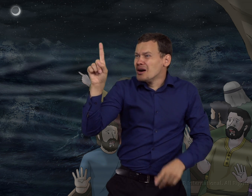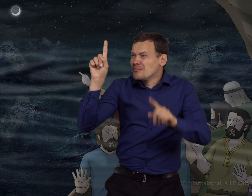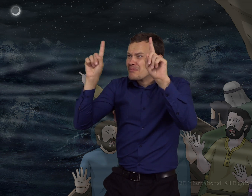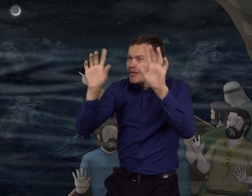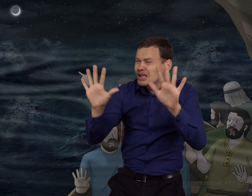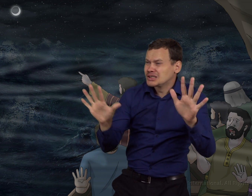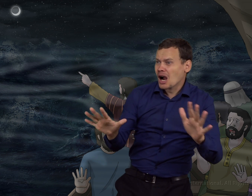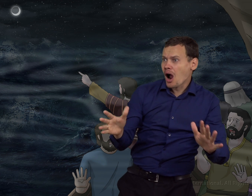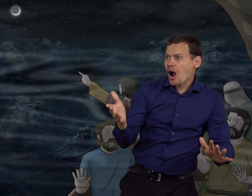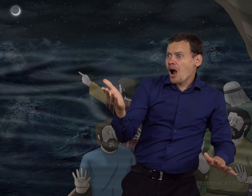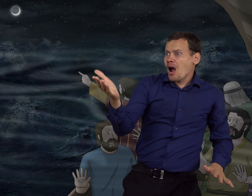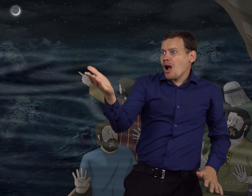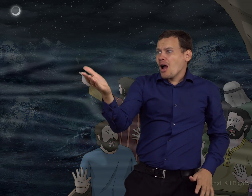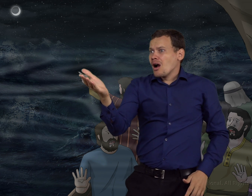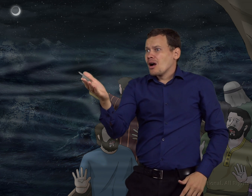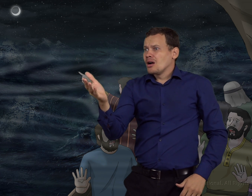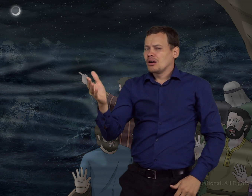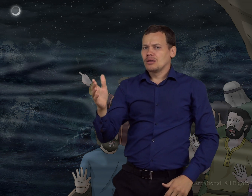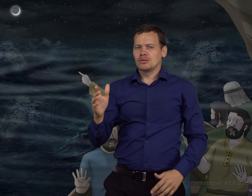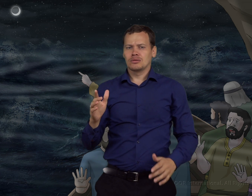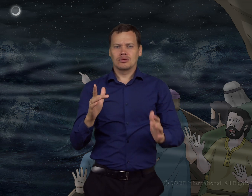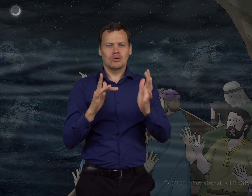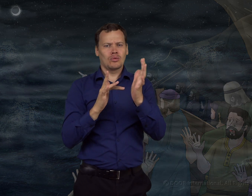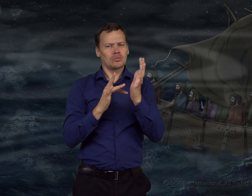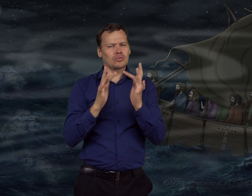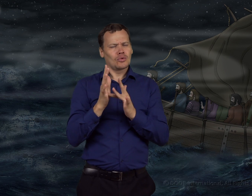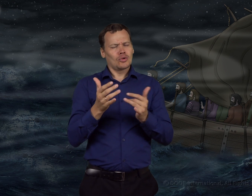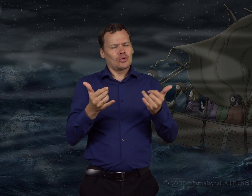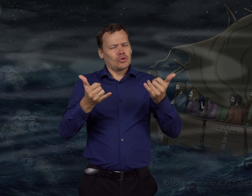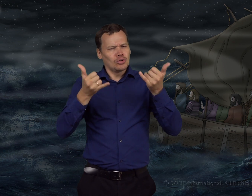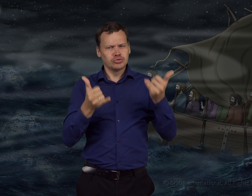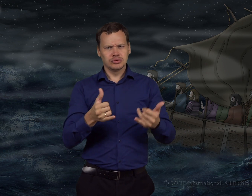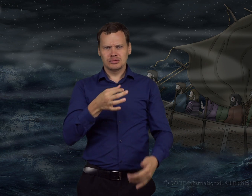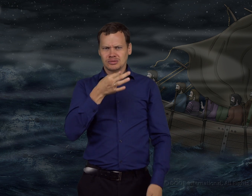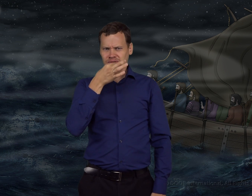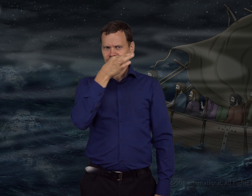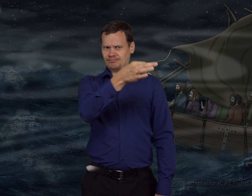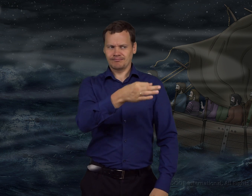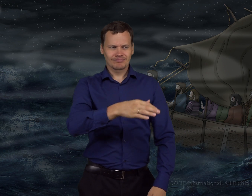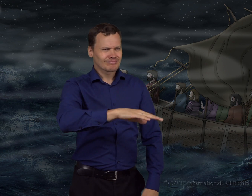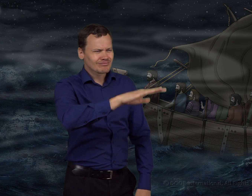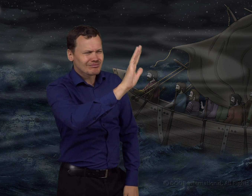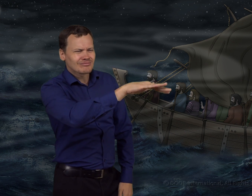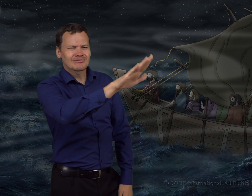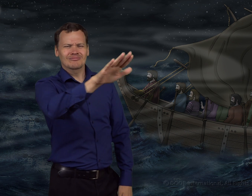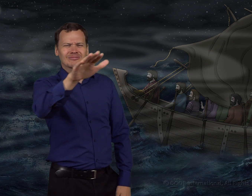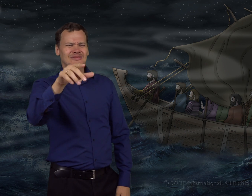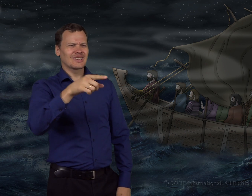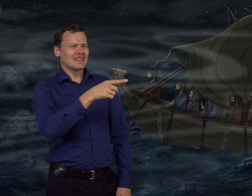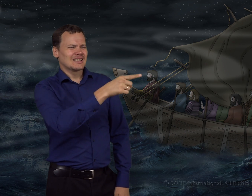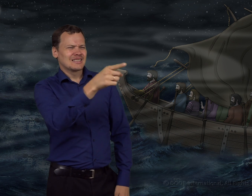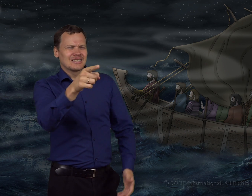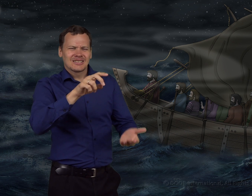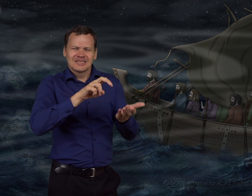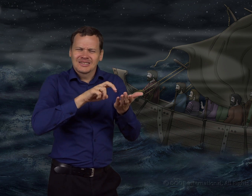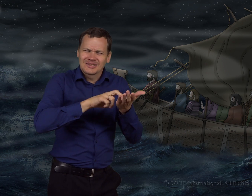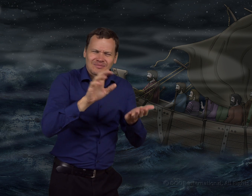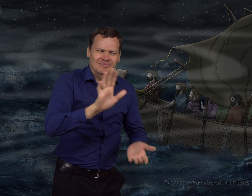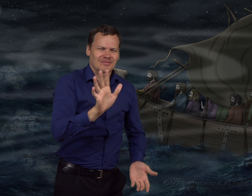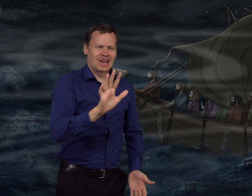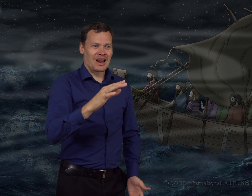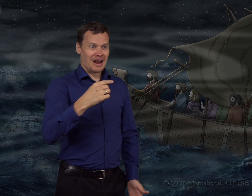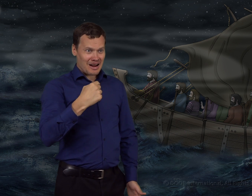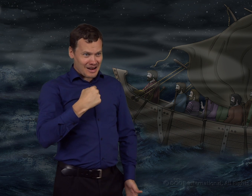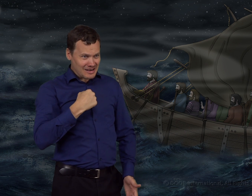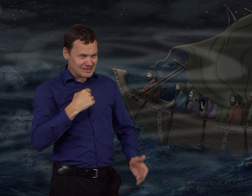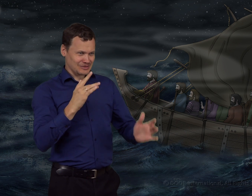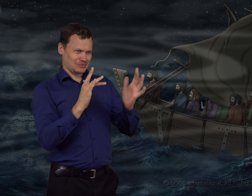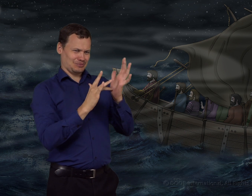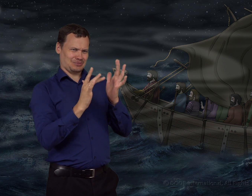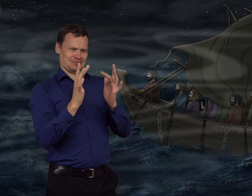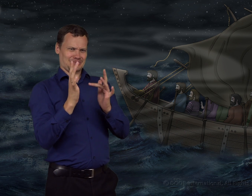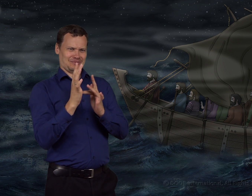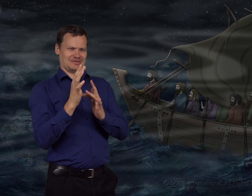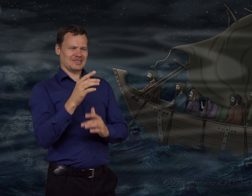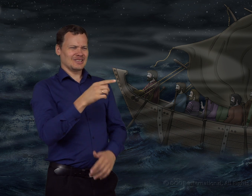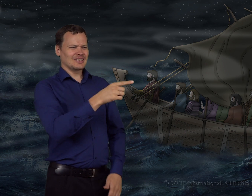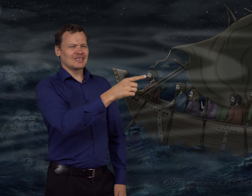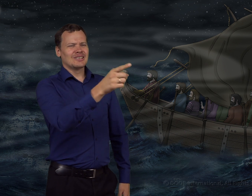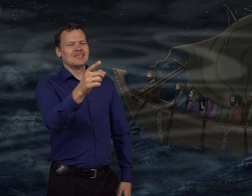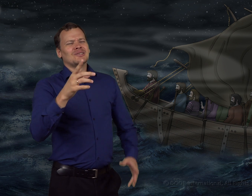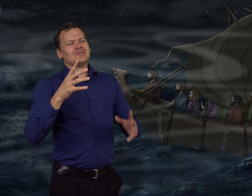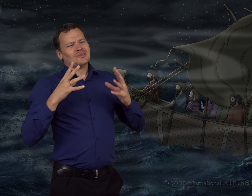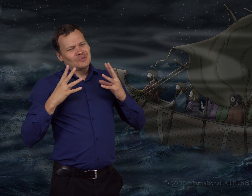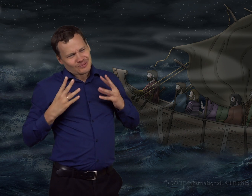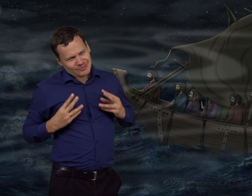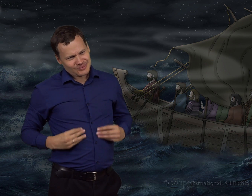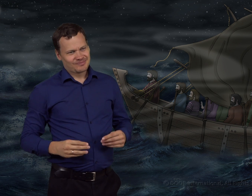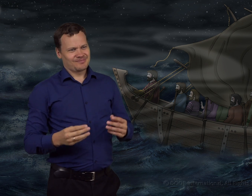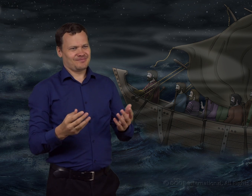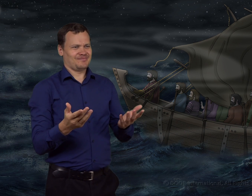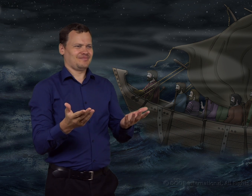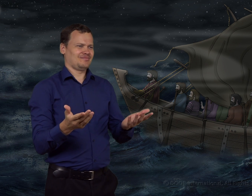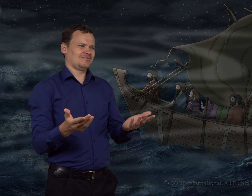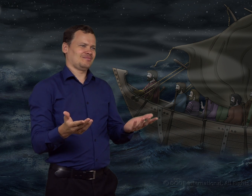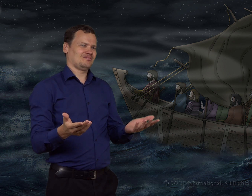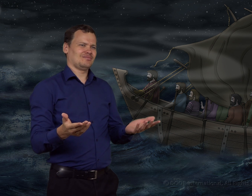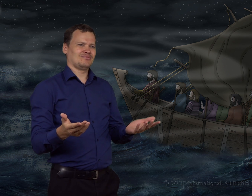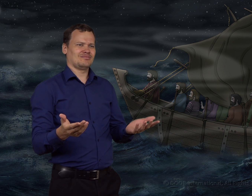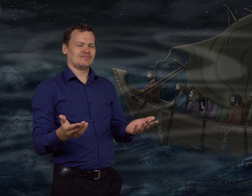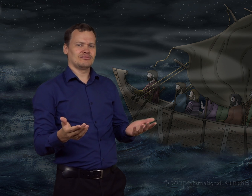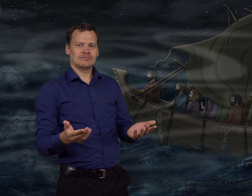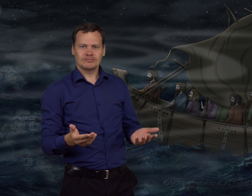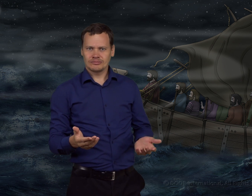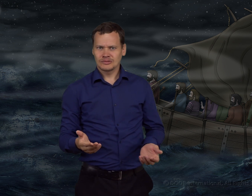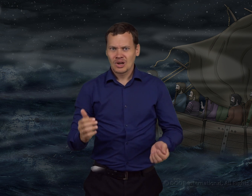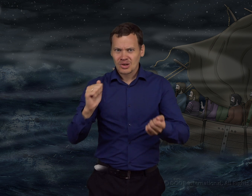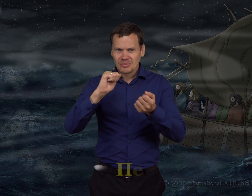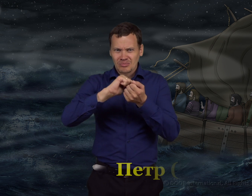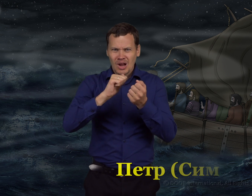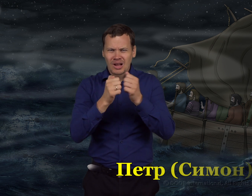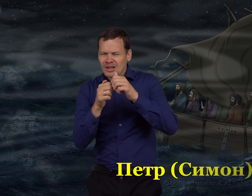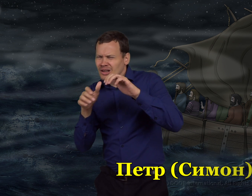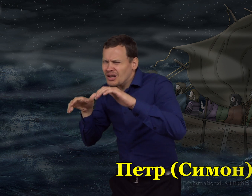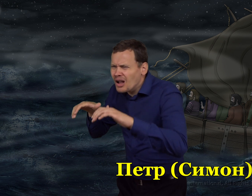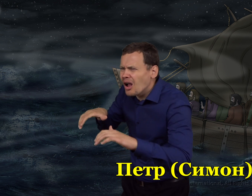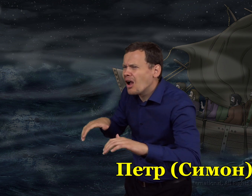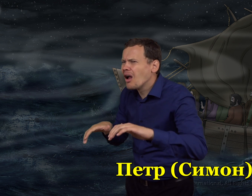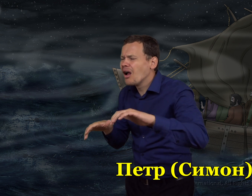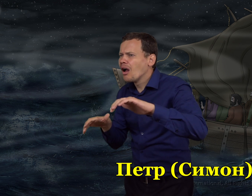But Jesus spoke up at once: “Take courage! It is I. Do not be afraid.”